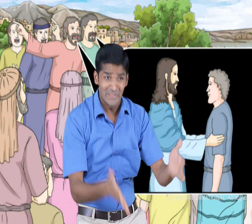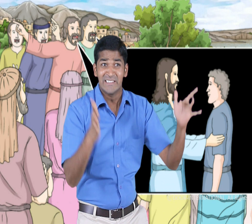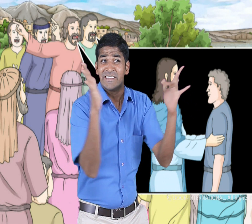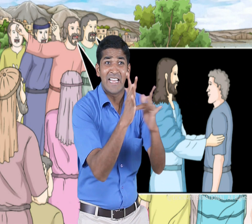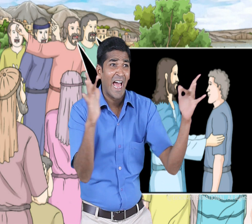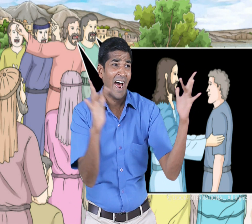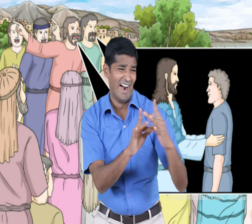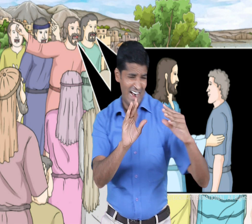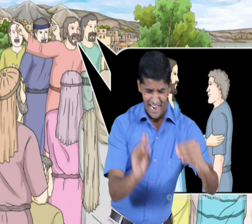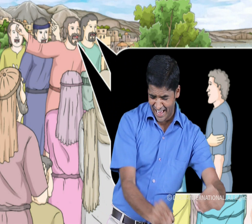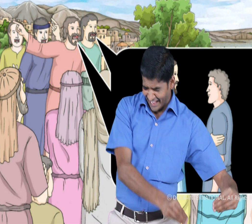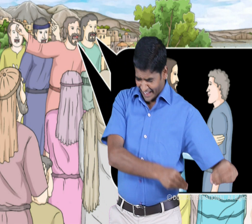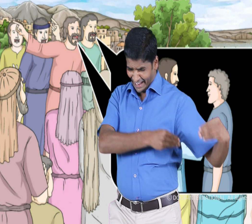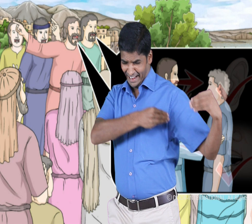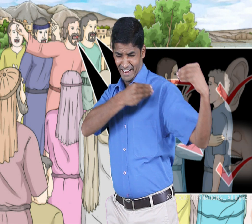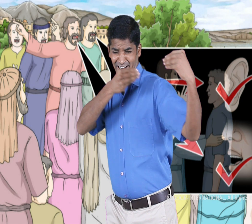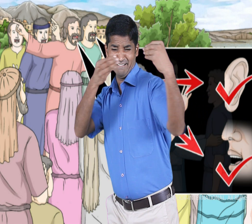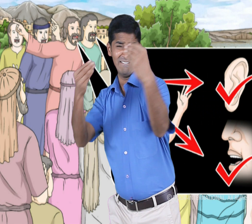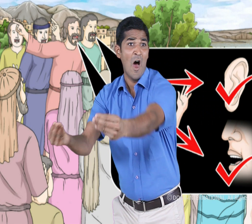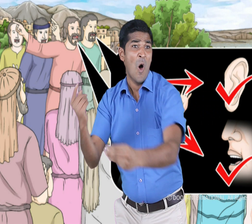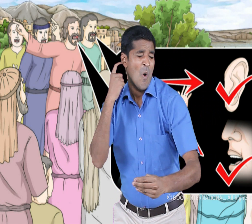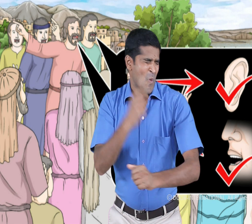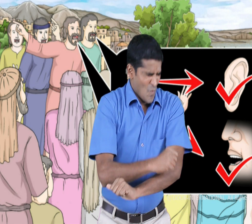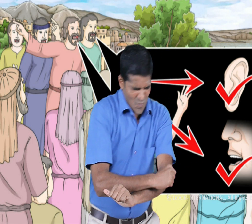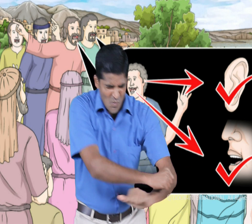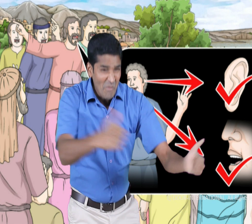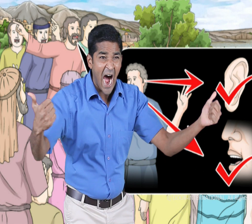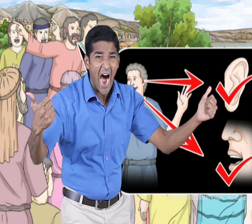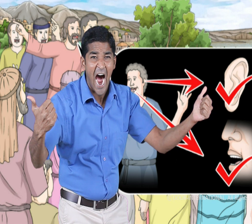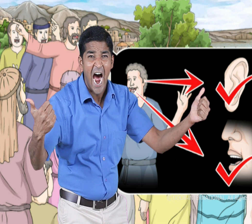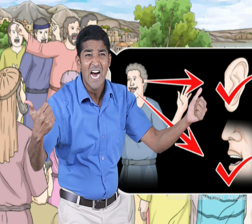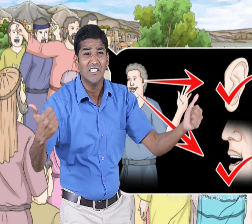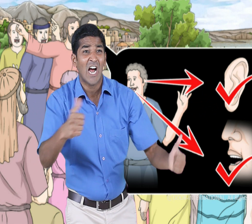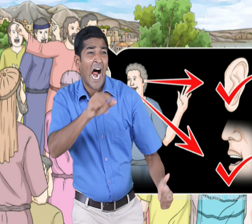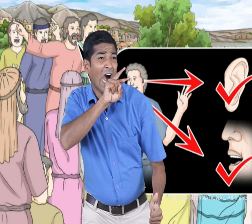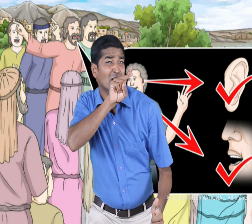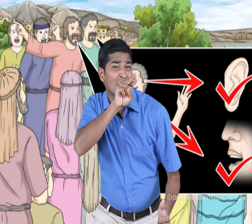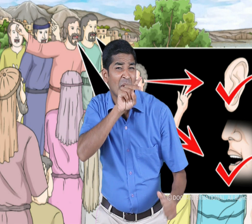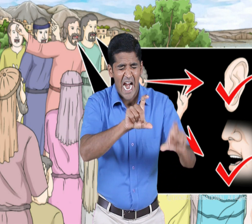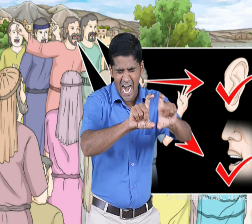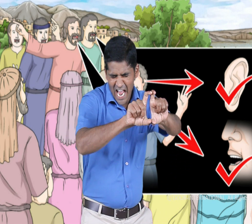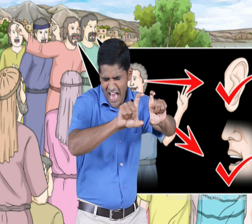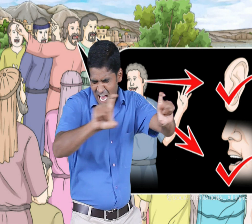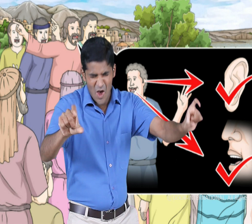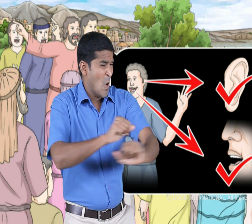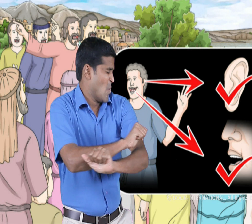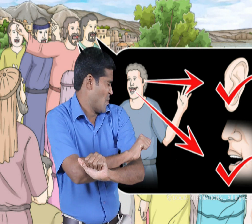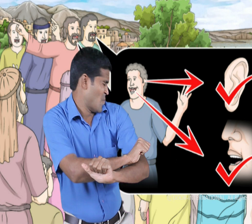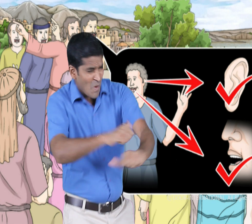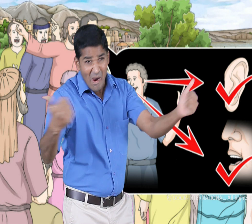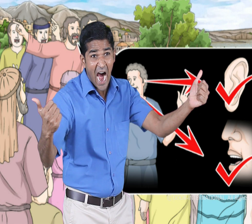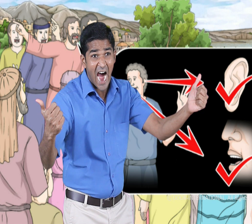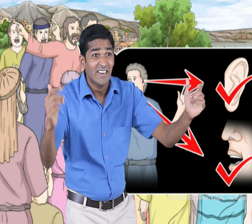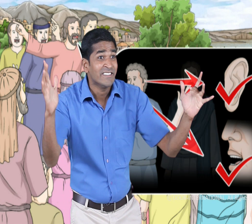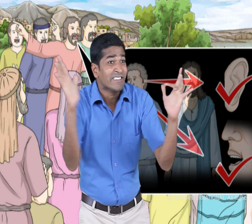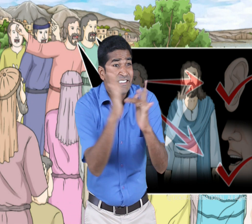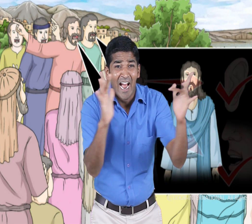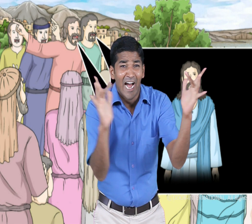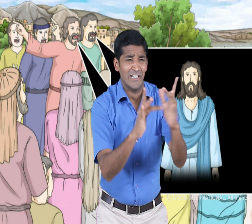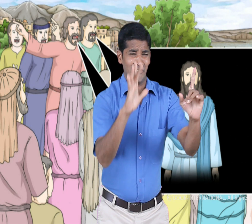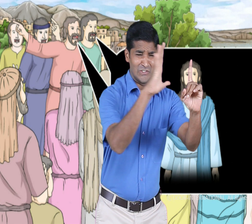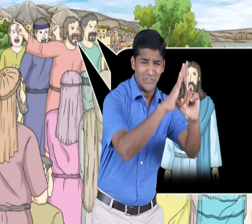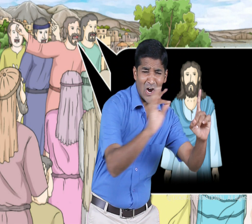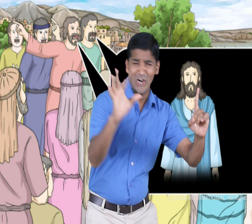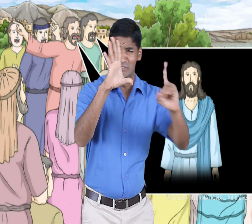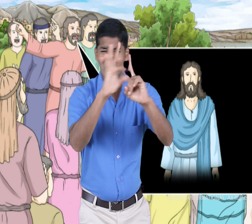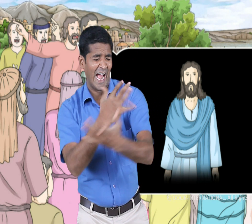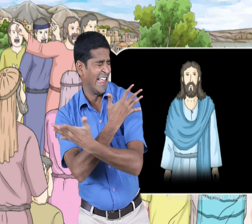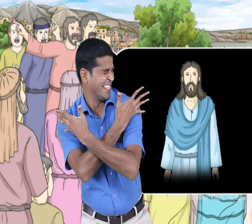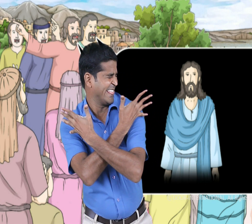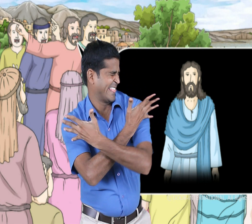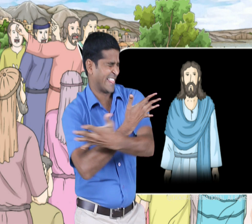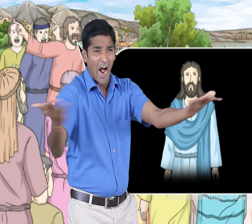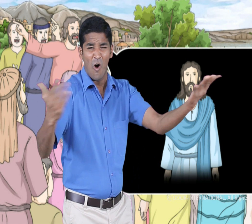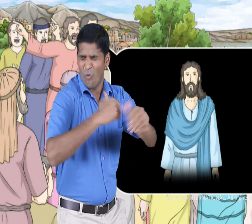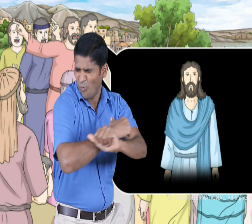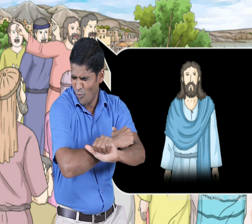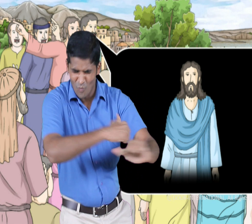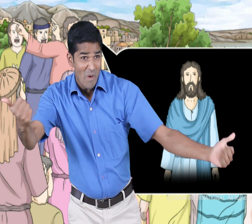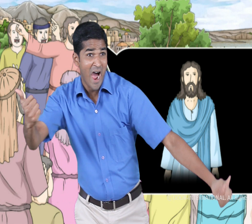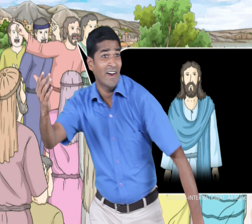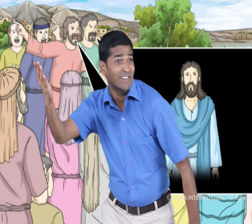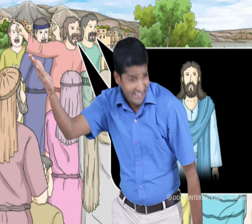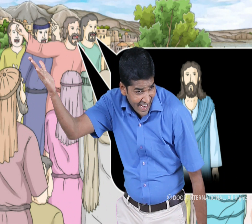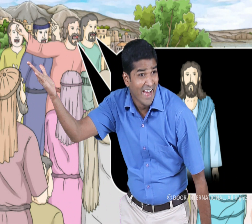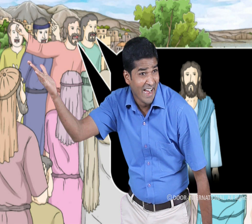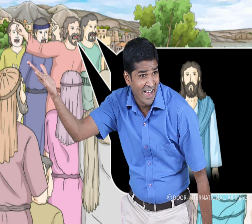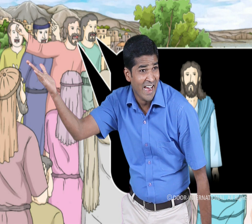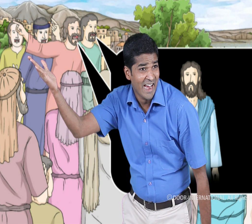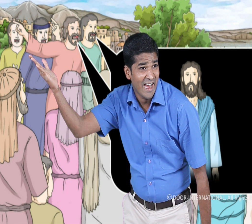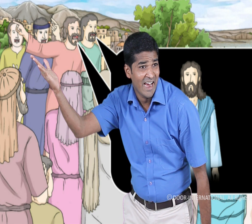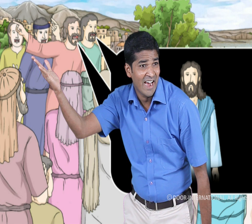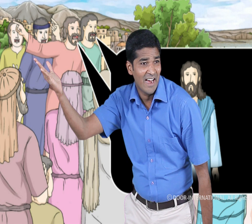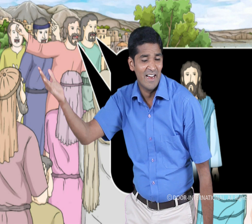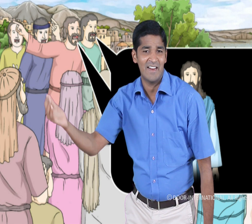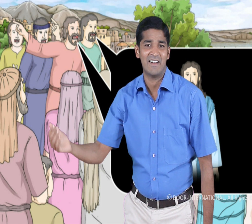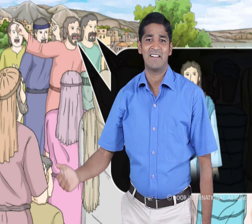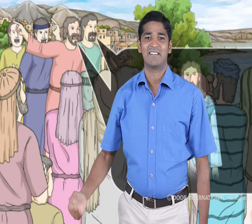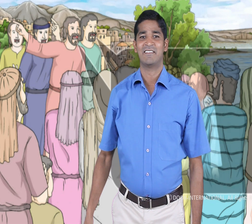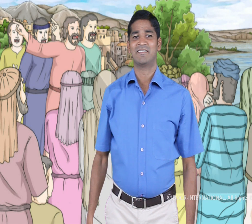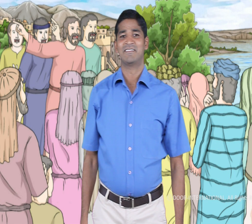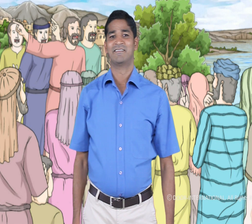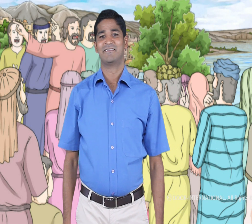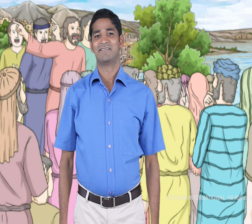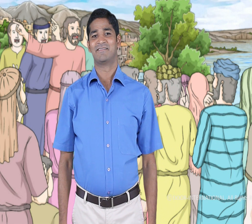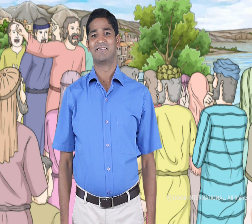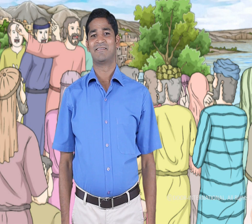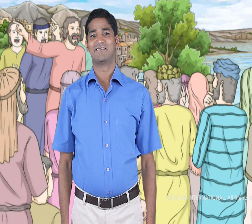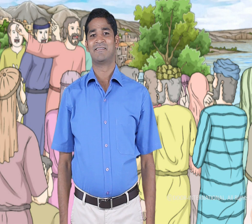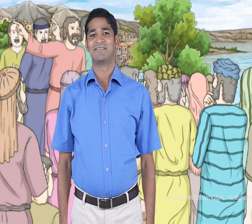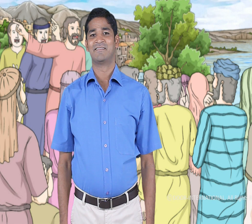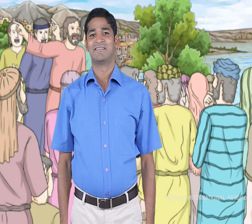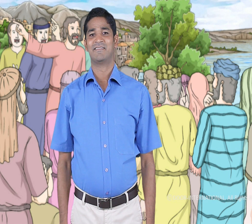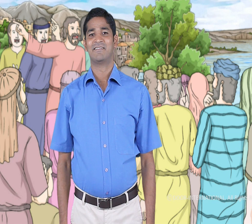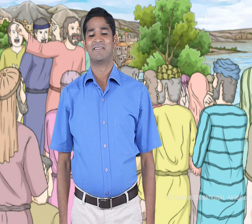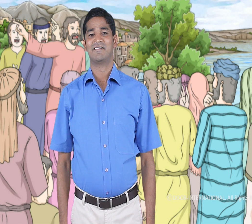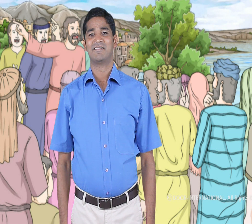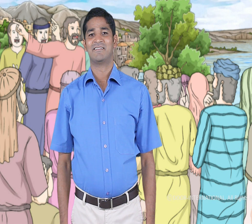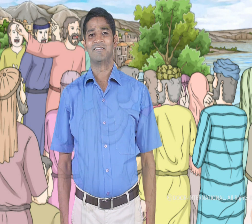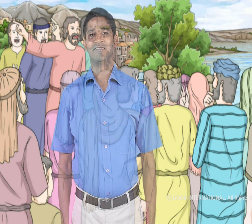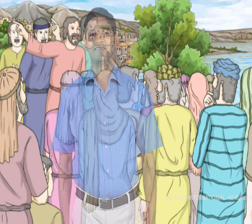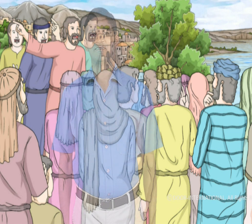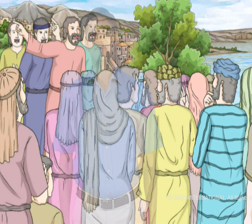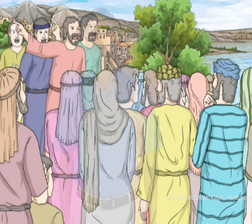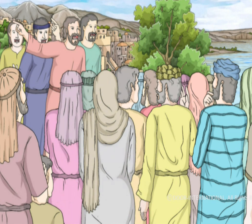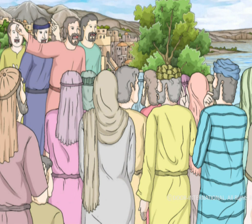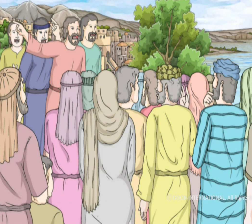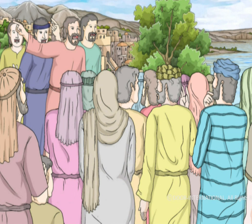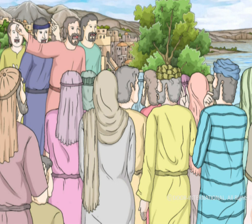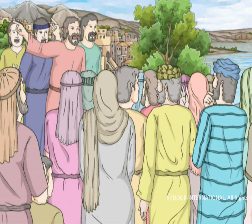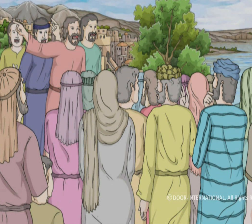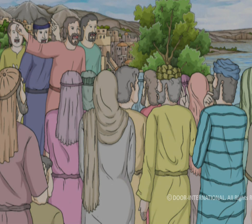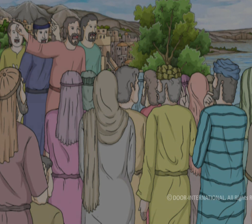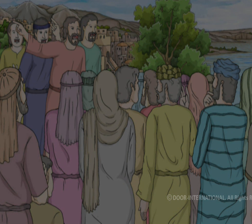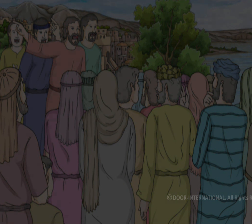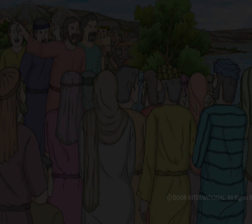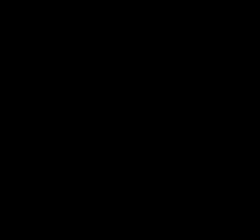He makes even the deaf hear and the mute speak!”